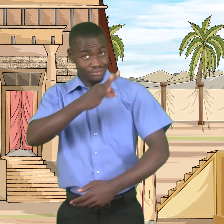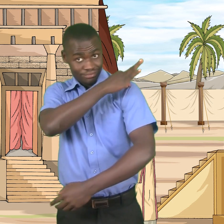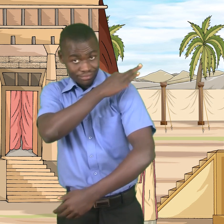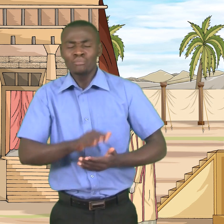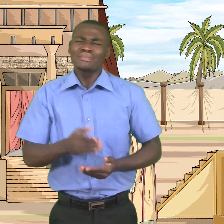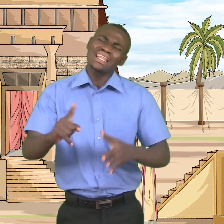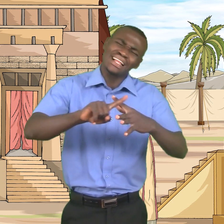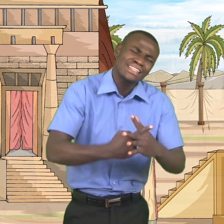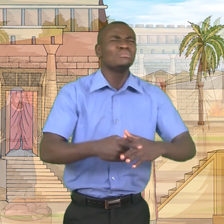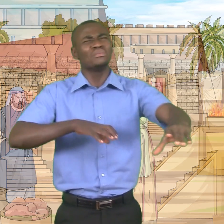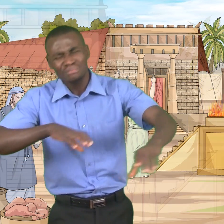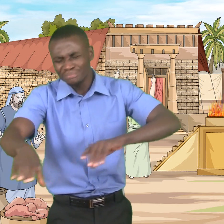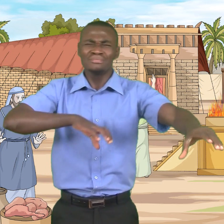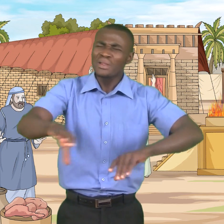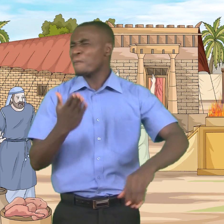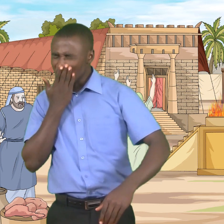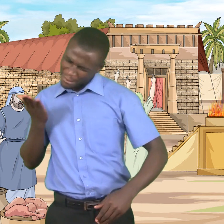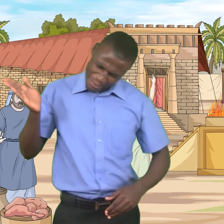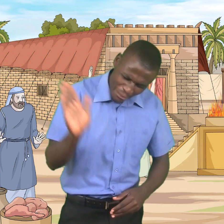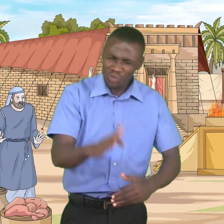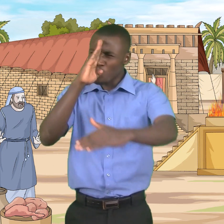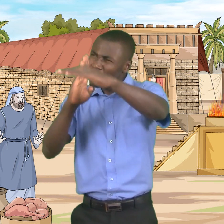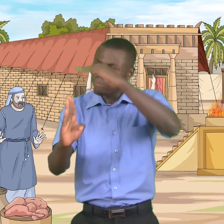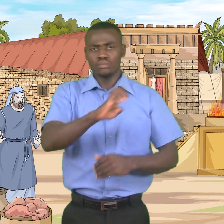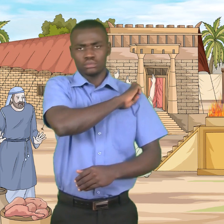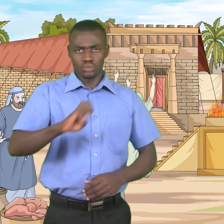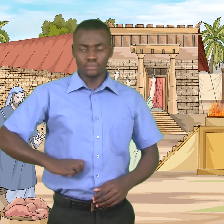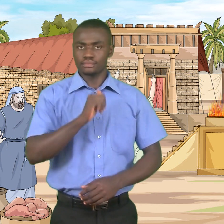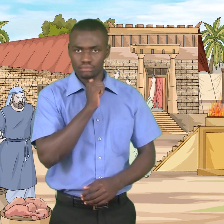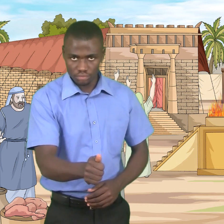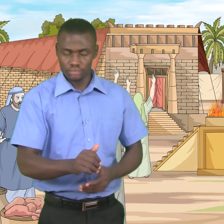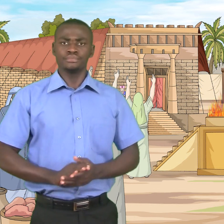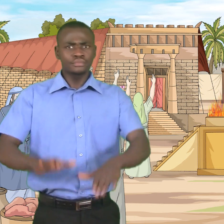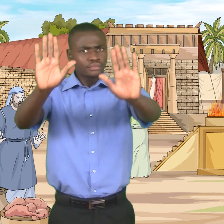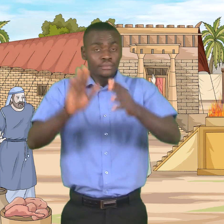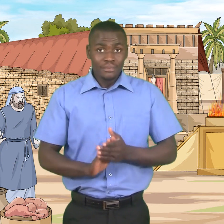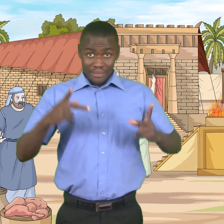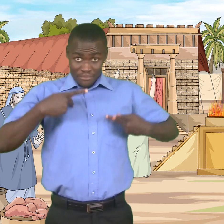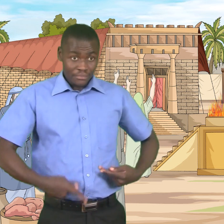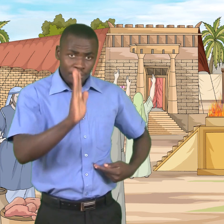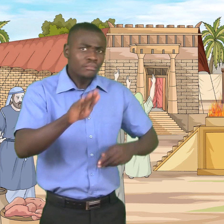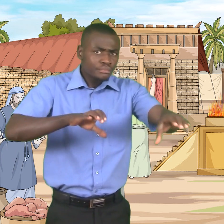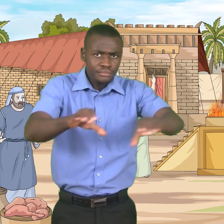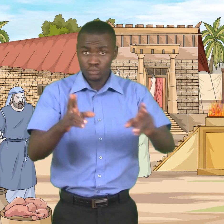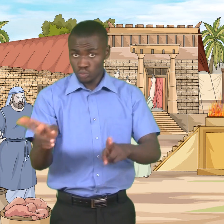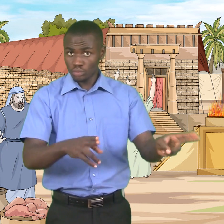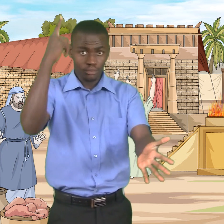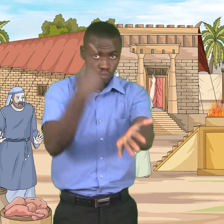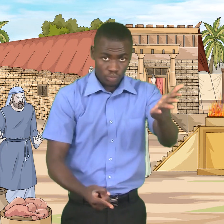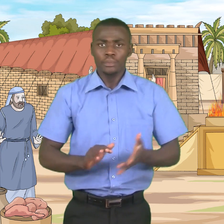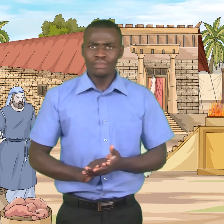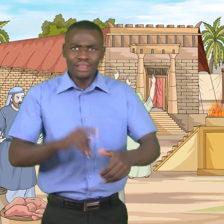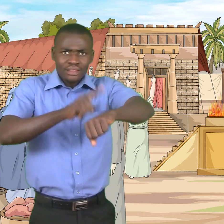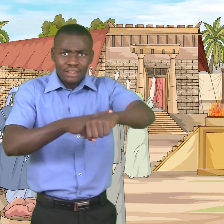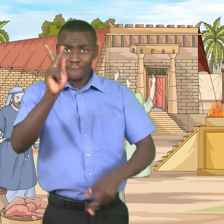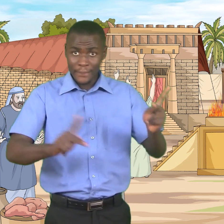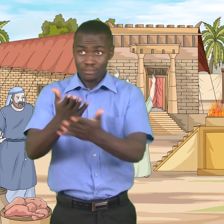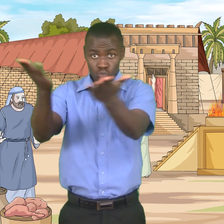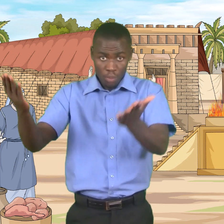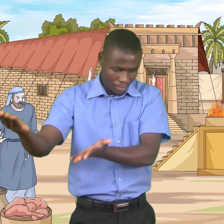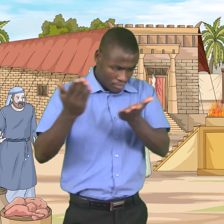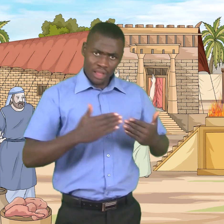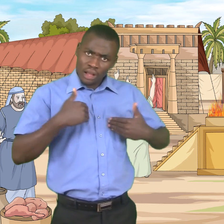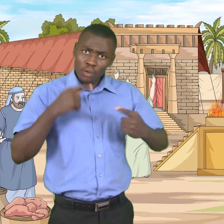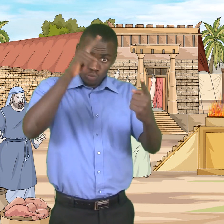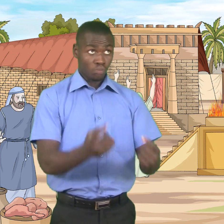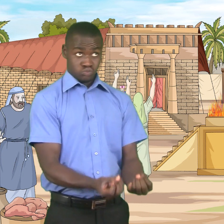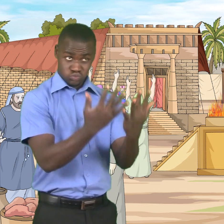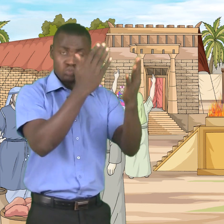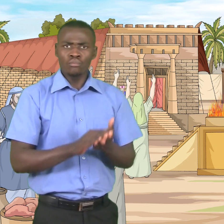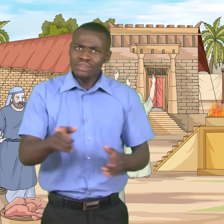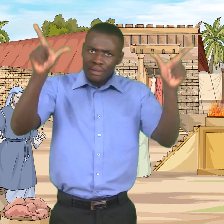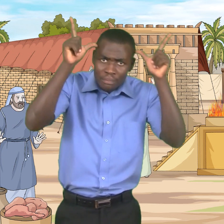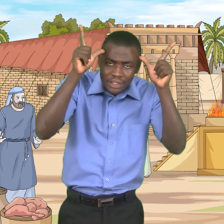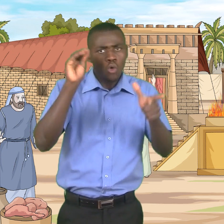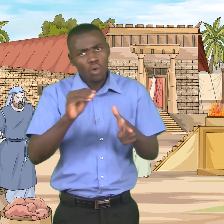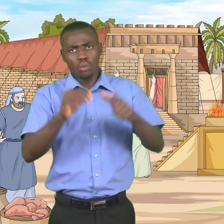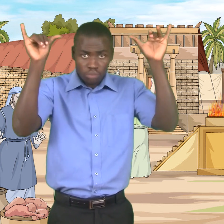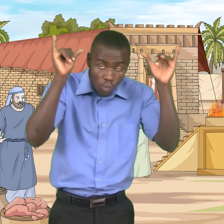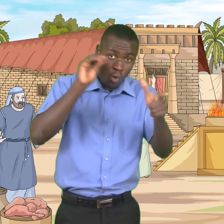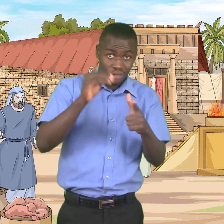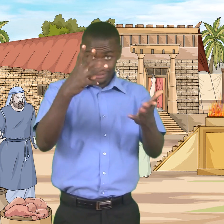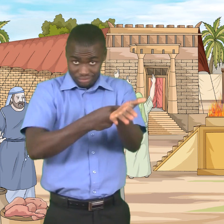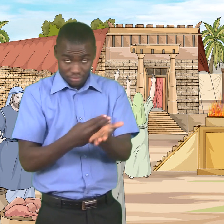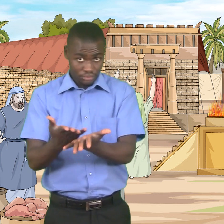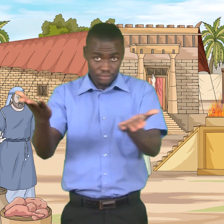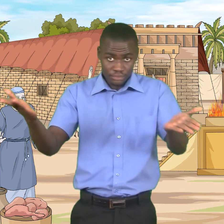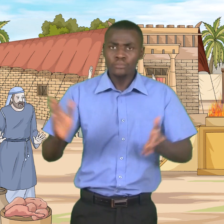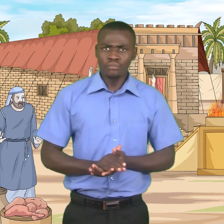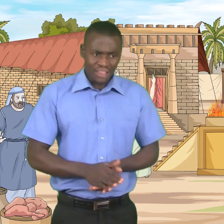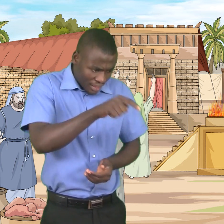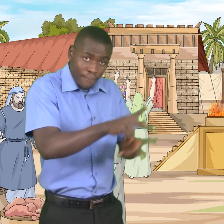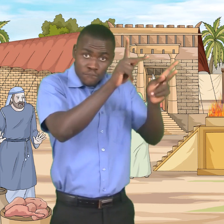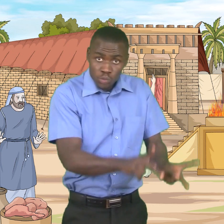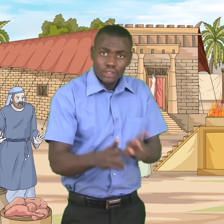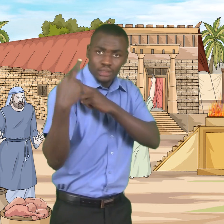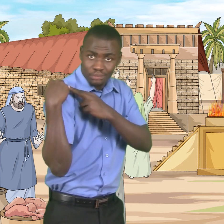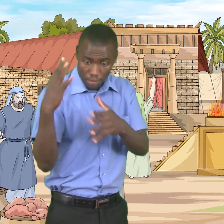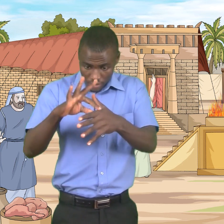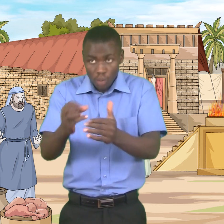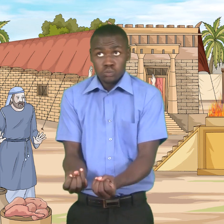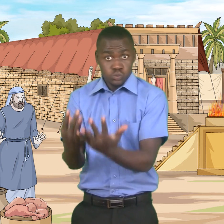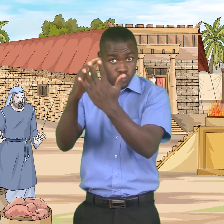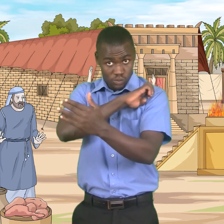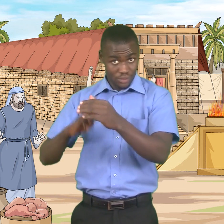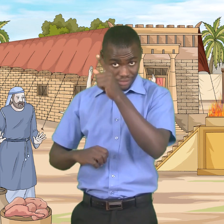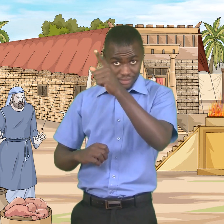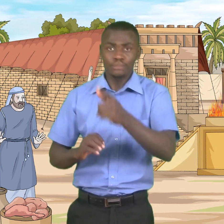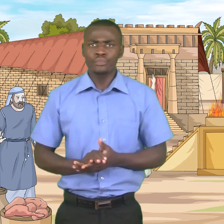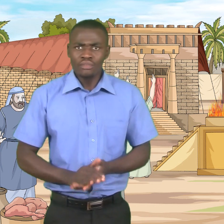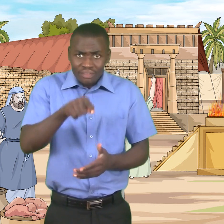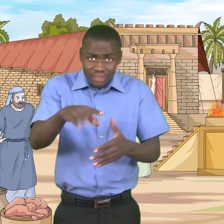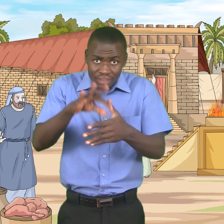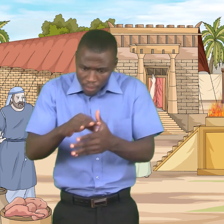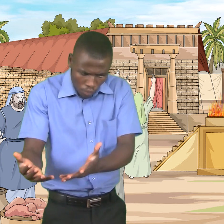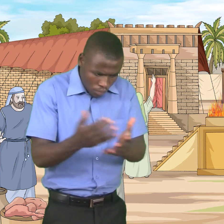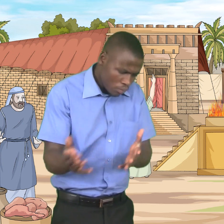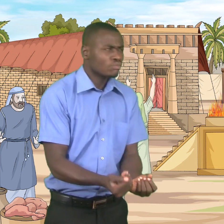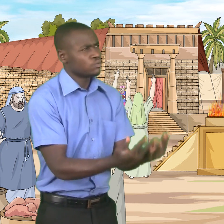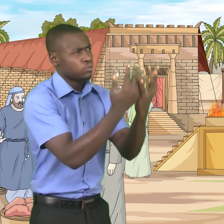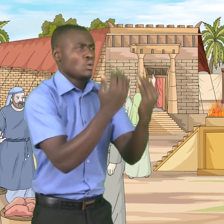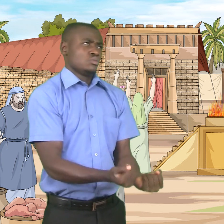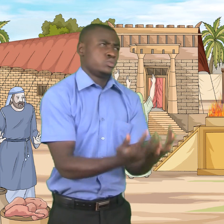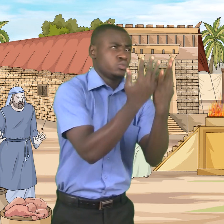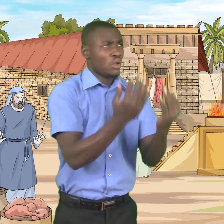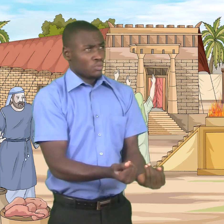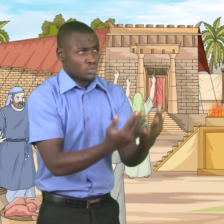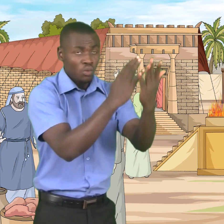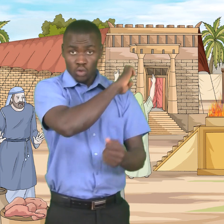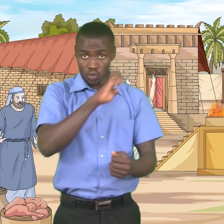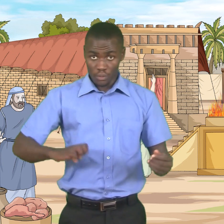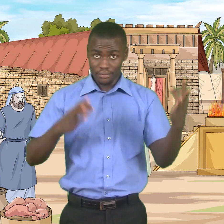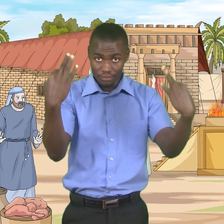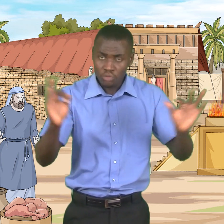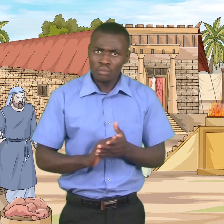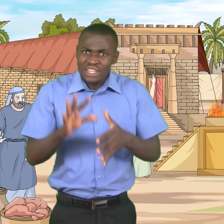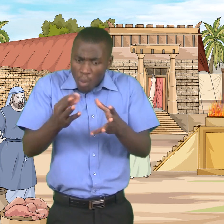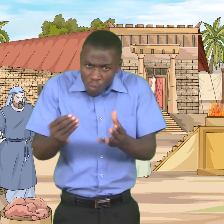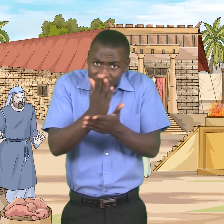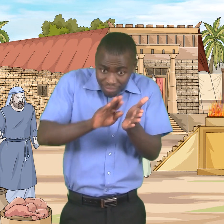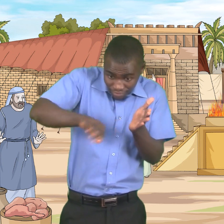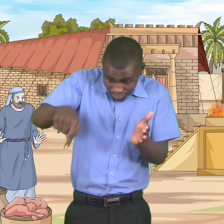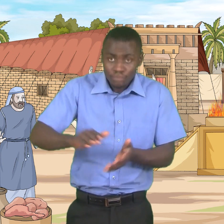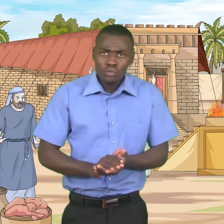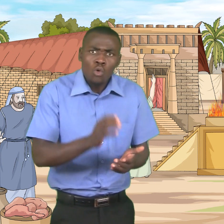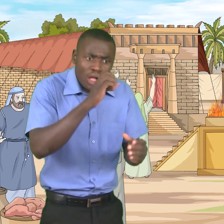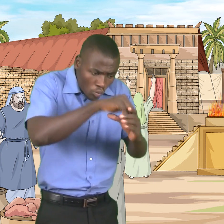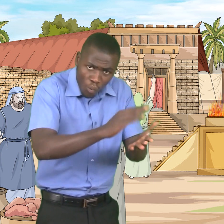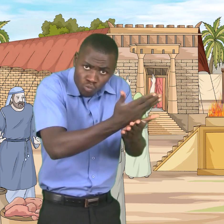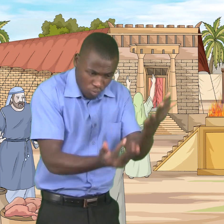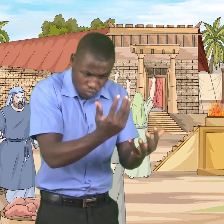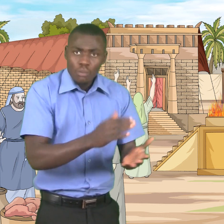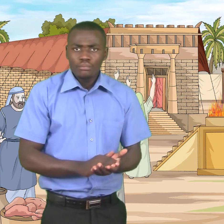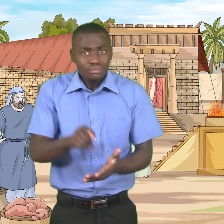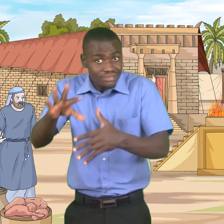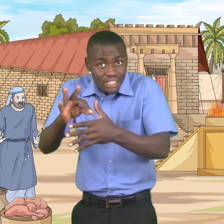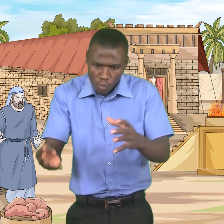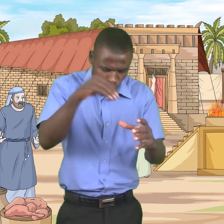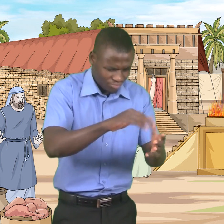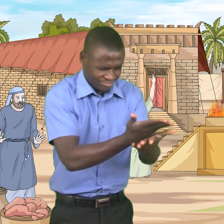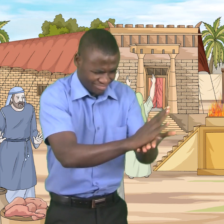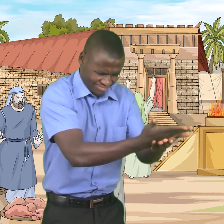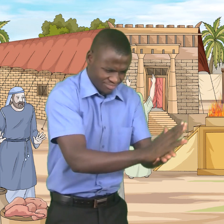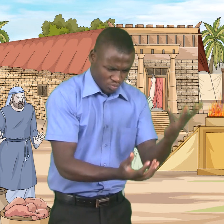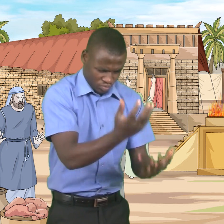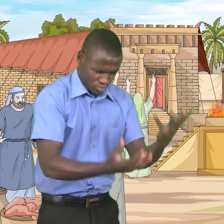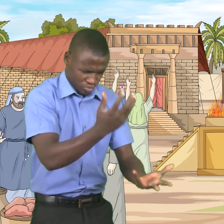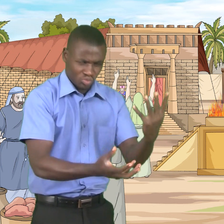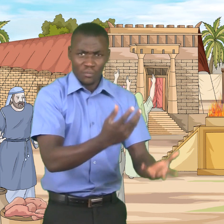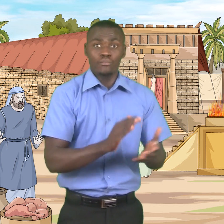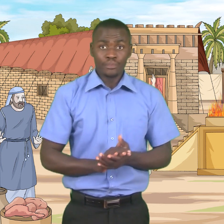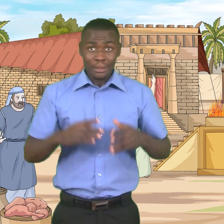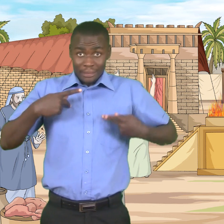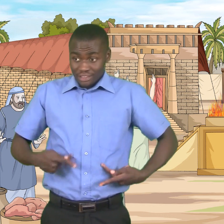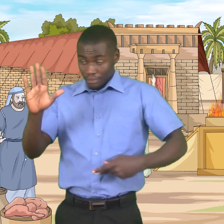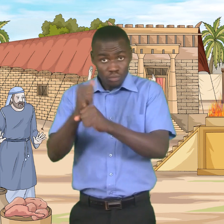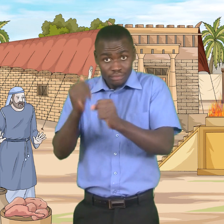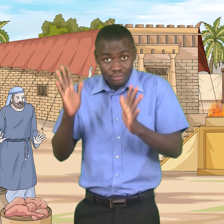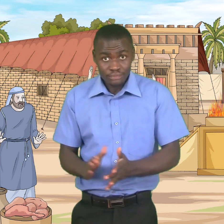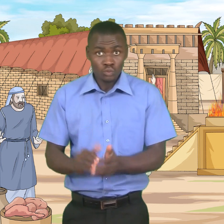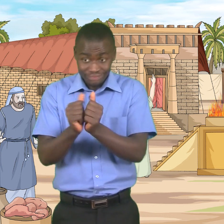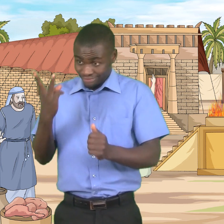When any man offered a sacrifice, the servant of the priest would come with a three-pronged meat fork while the meat was boiling and plunge it into the pan or kettle or cauldron or cooking pot.